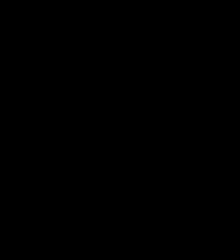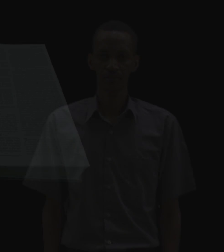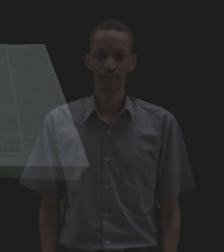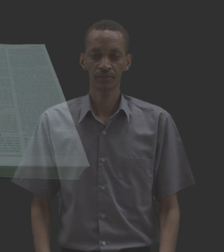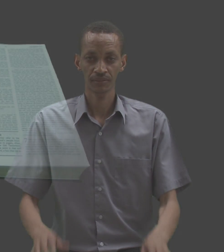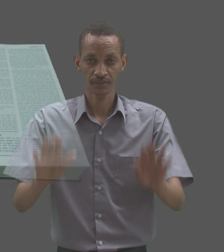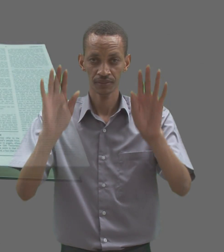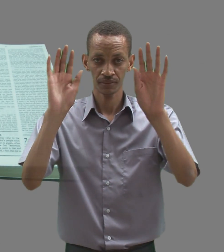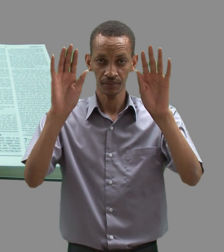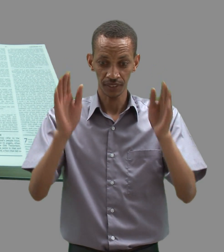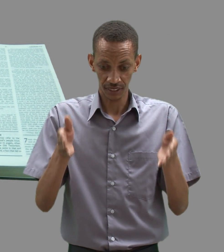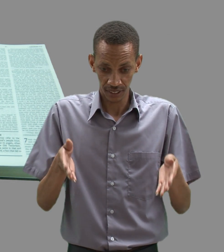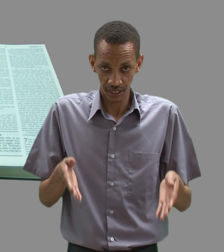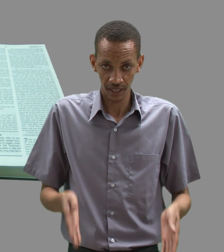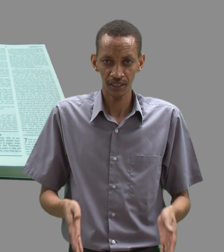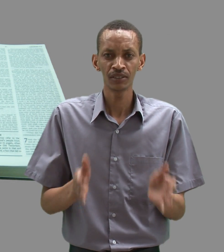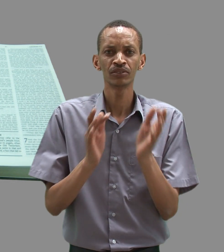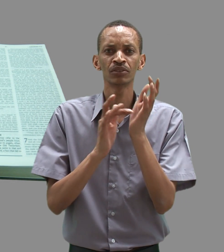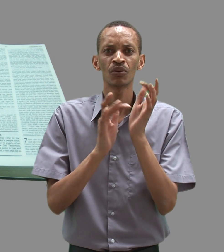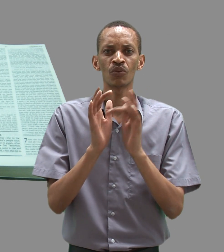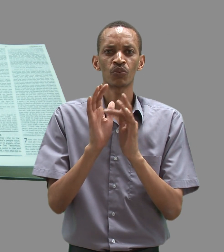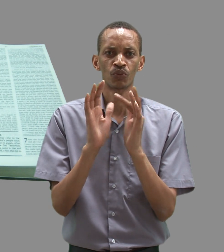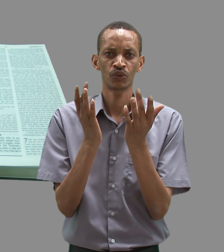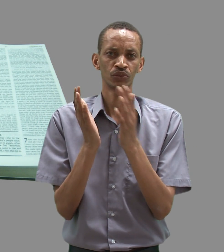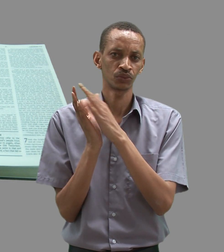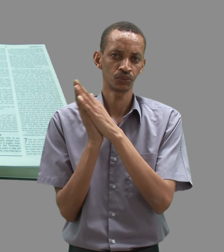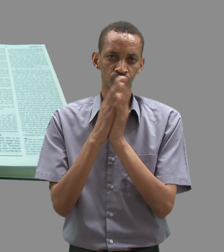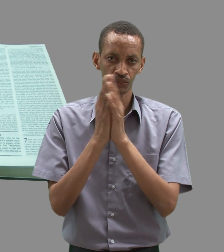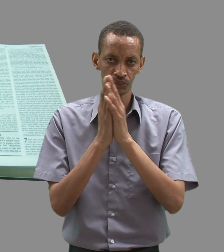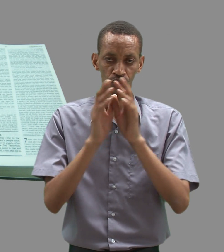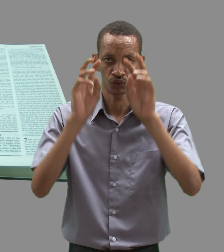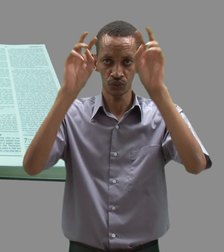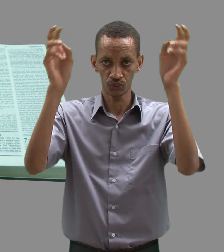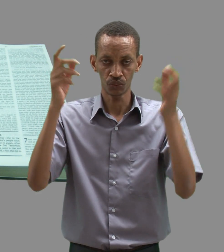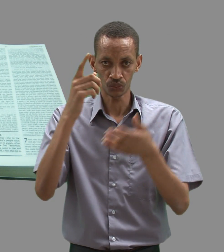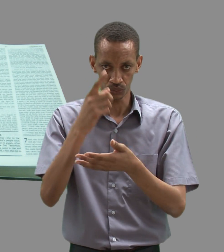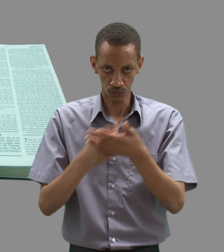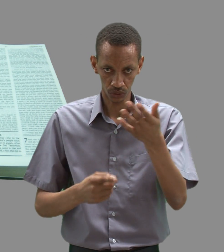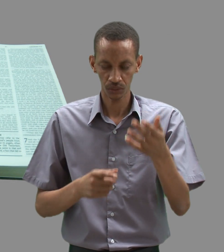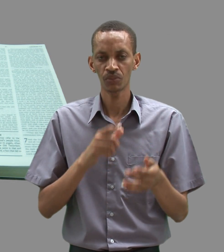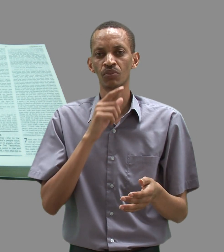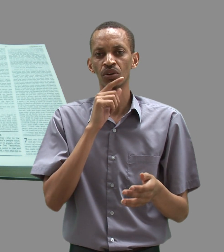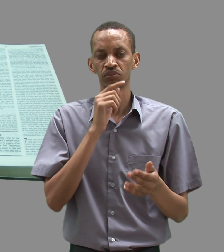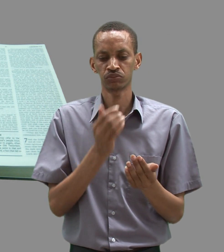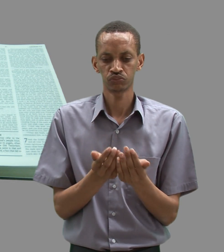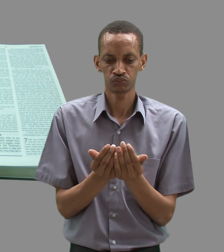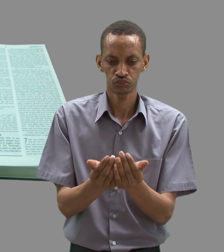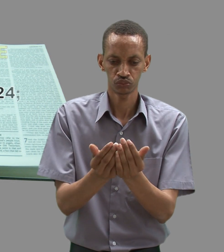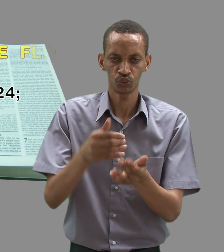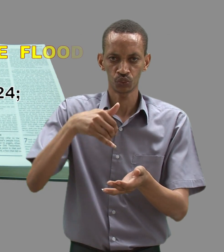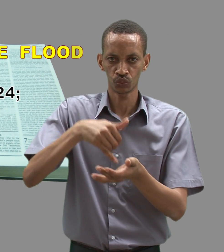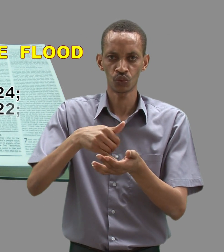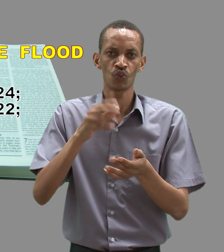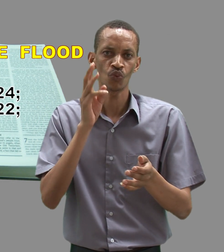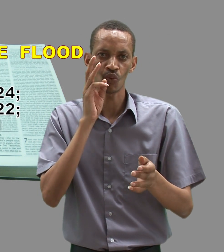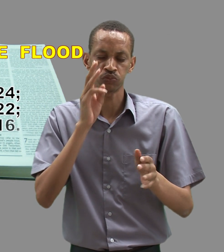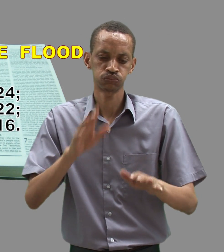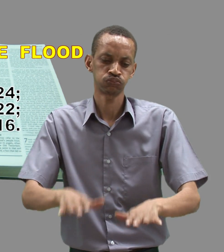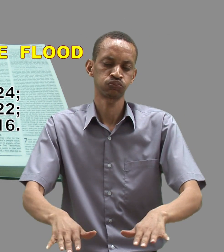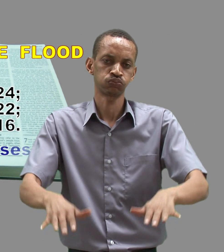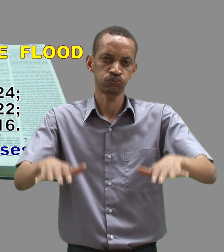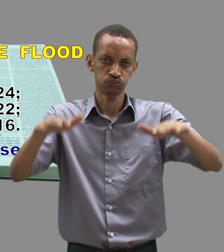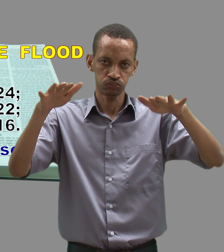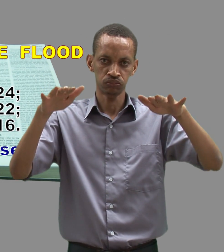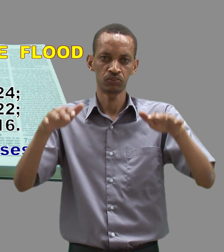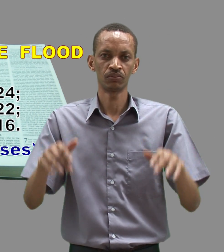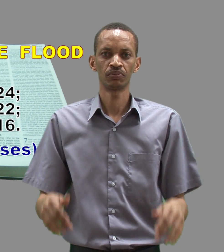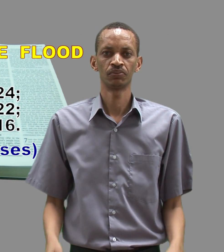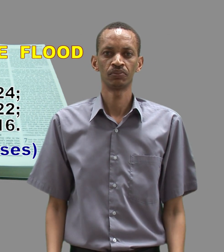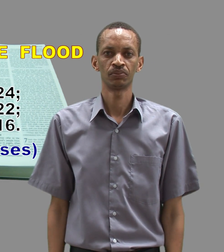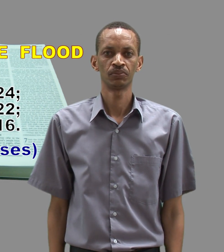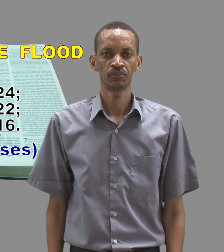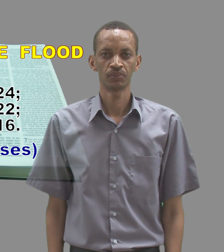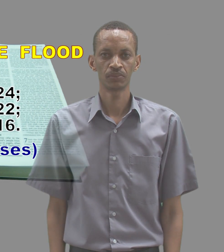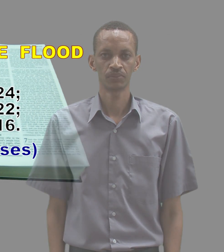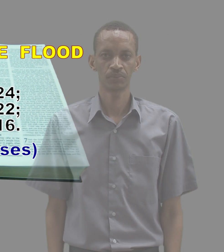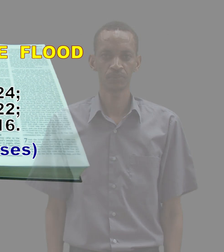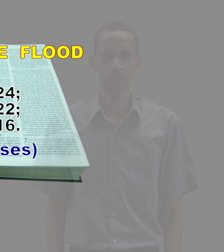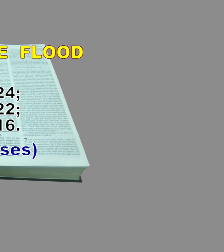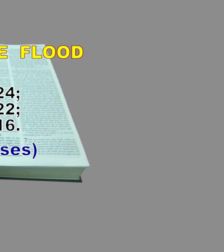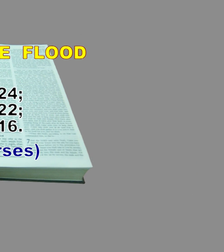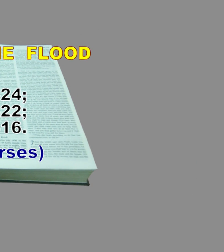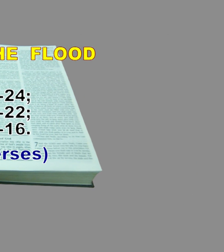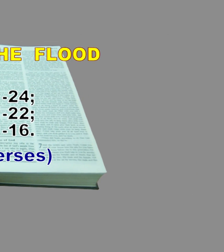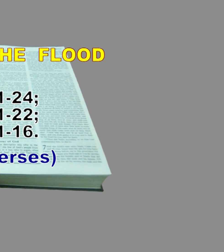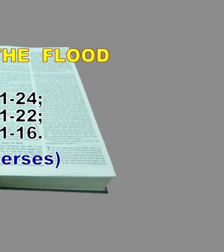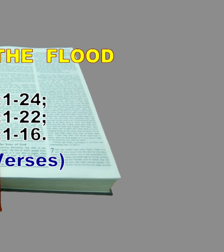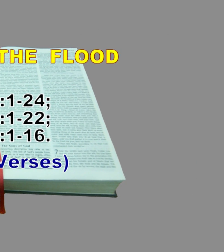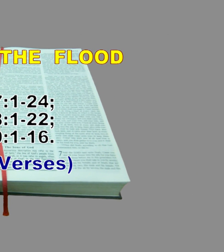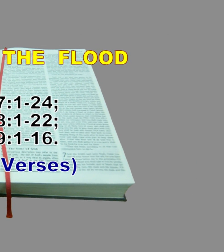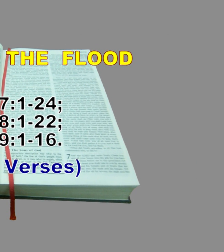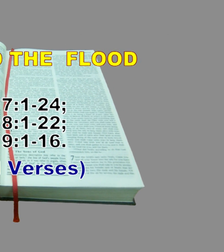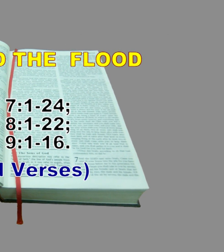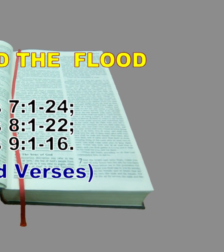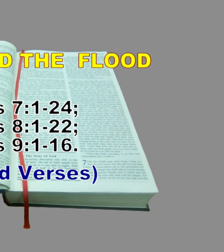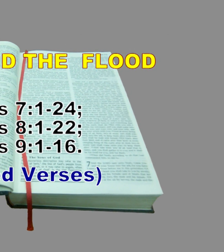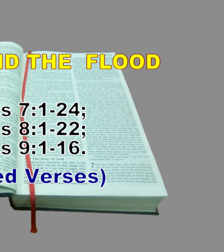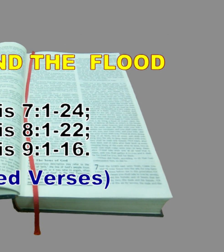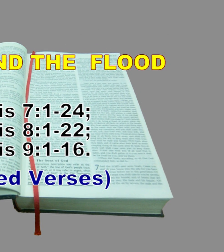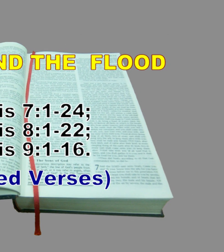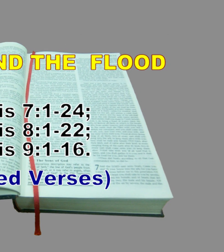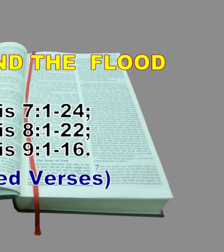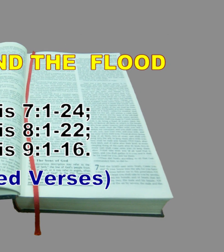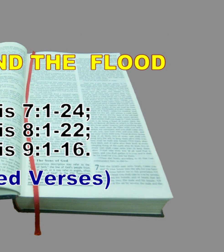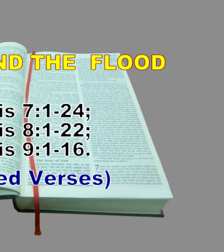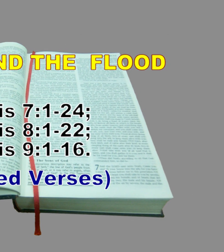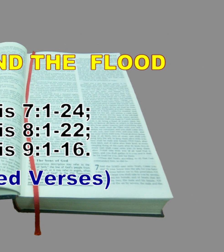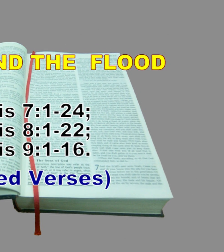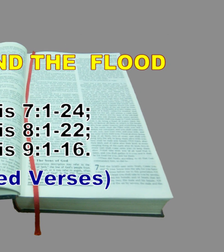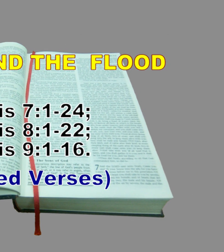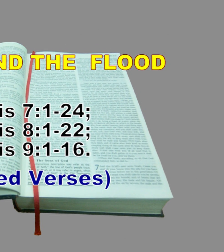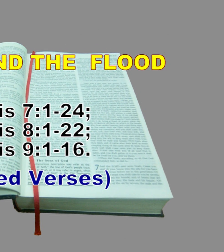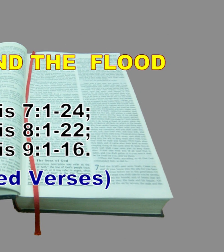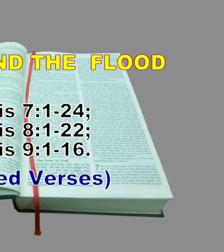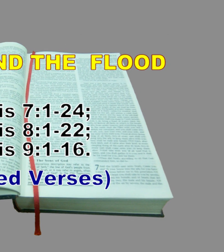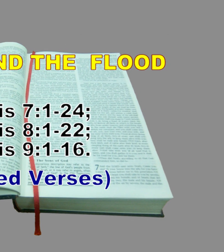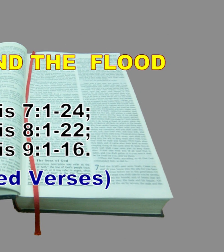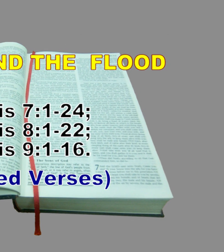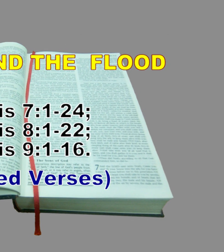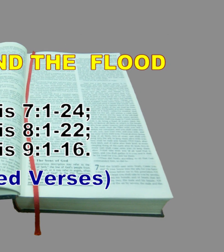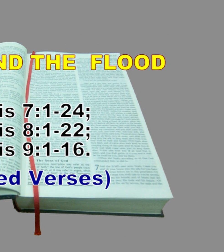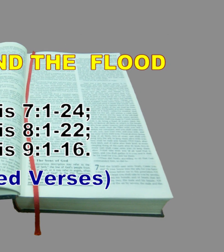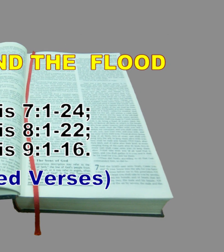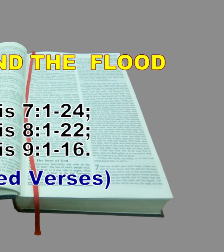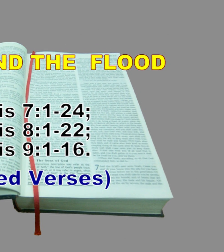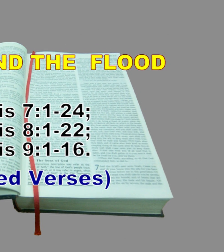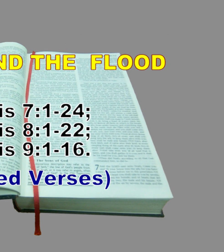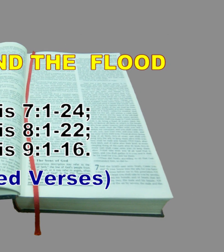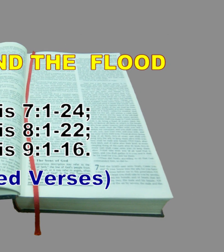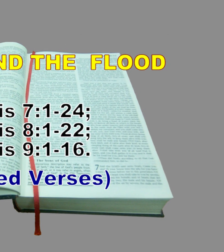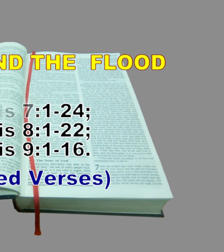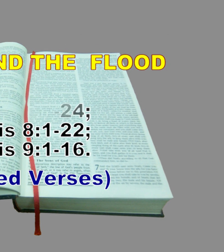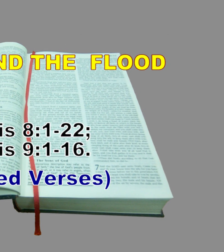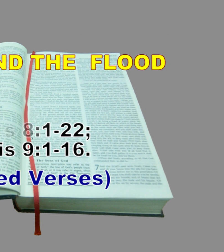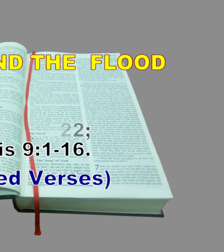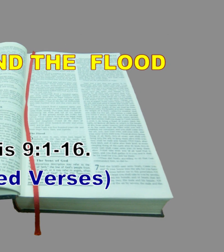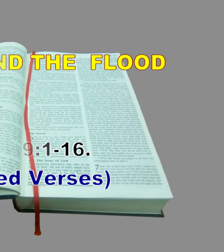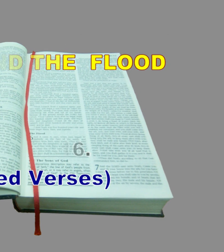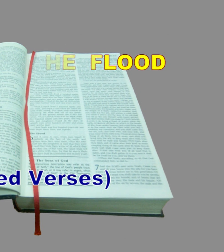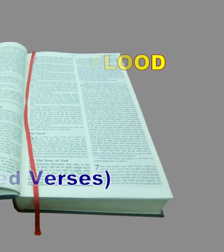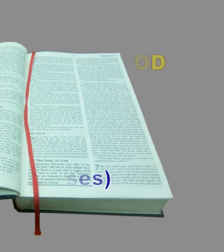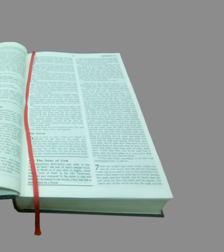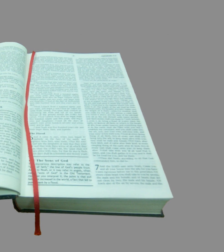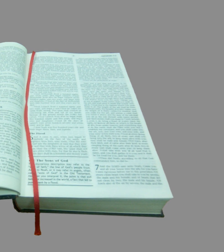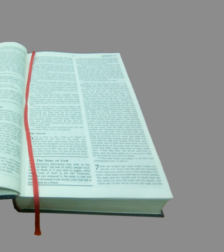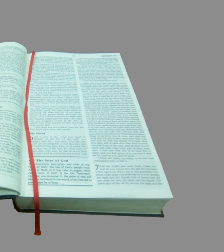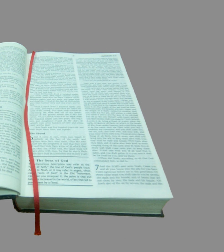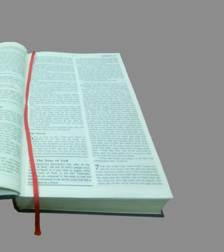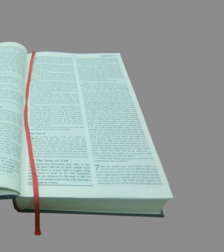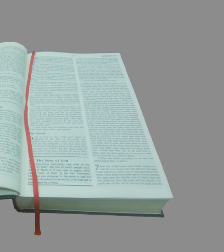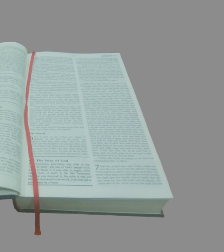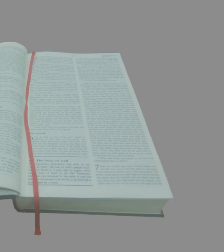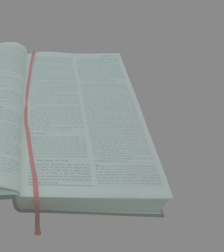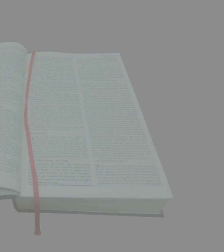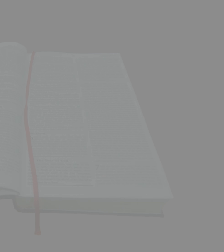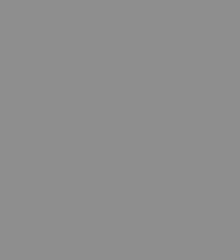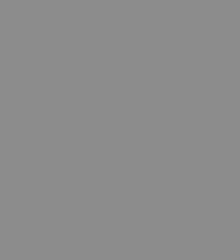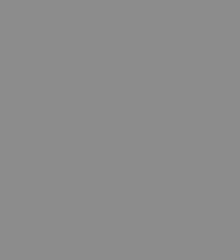Noah and the flood